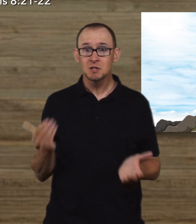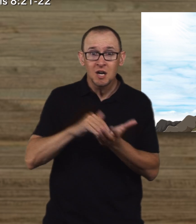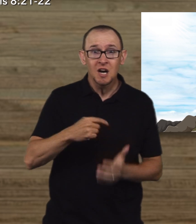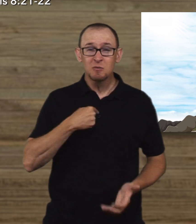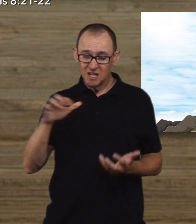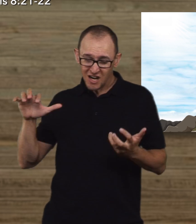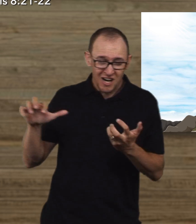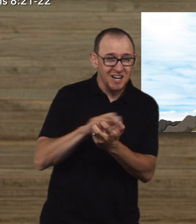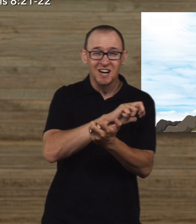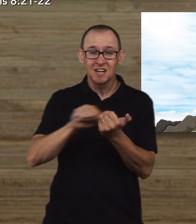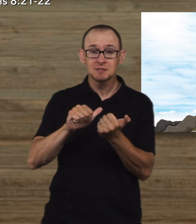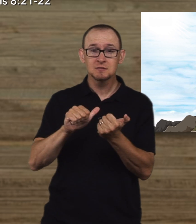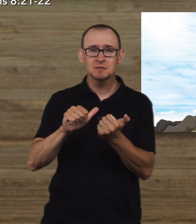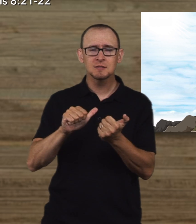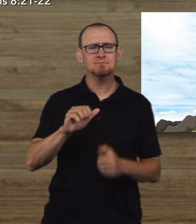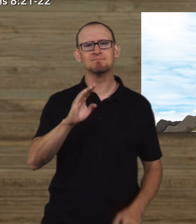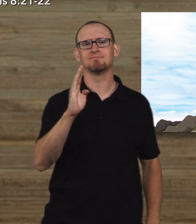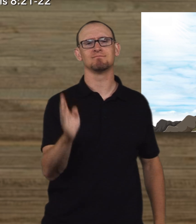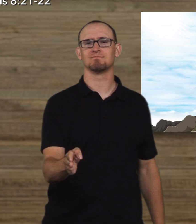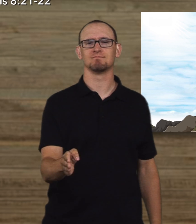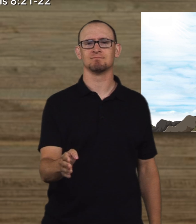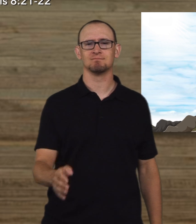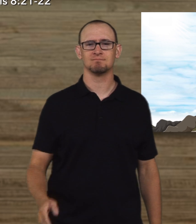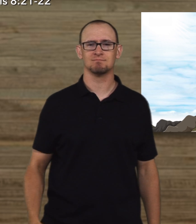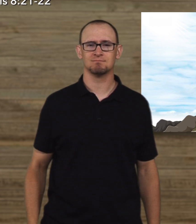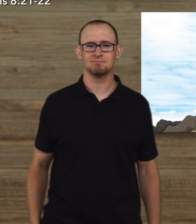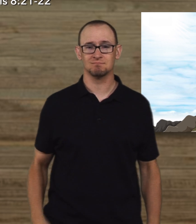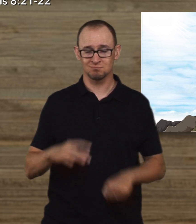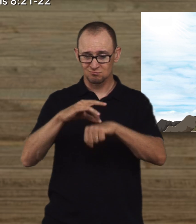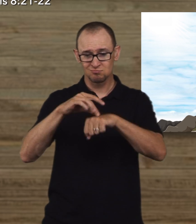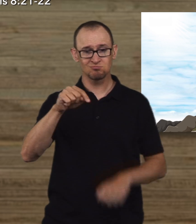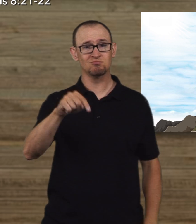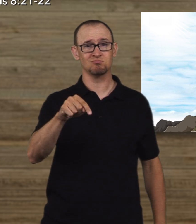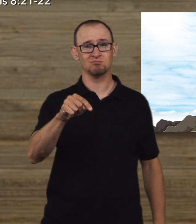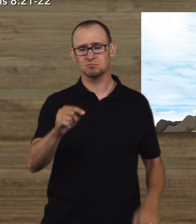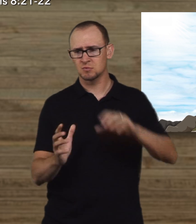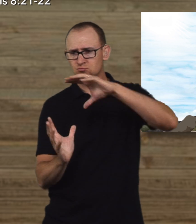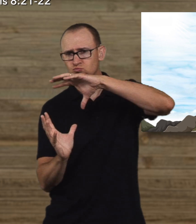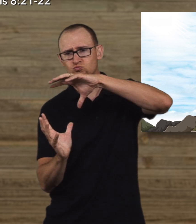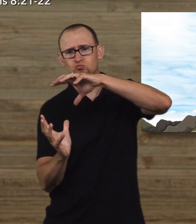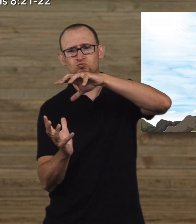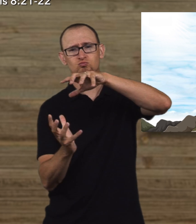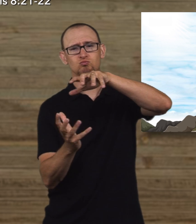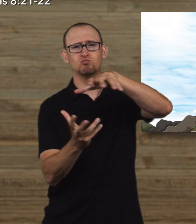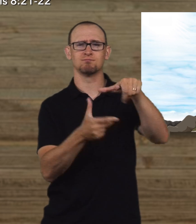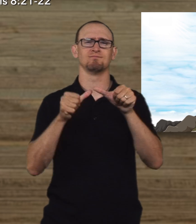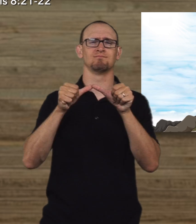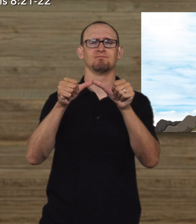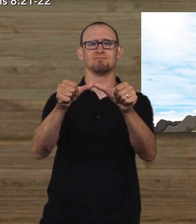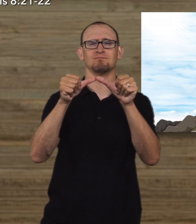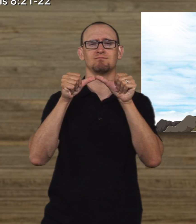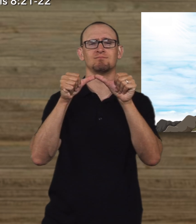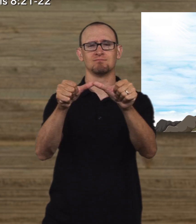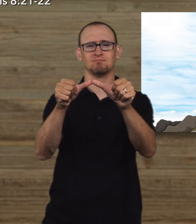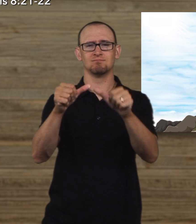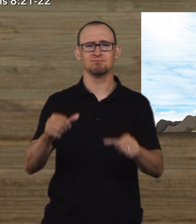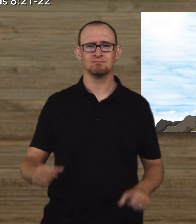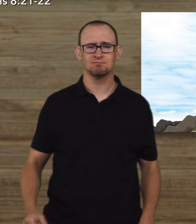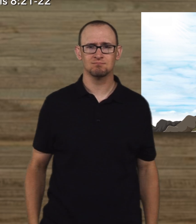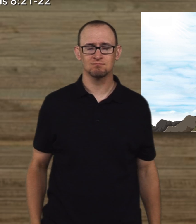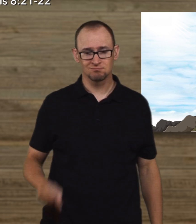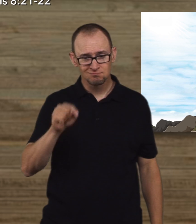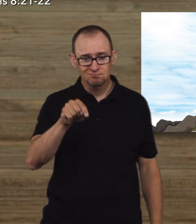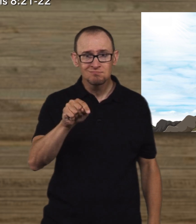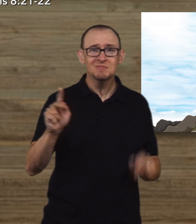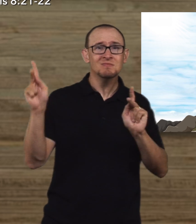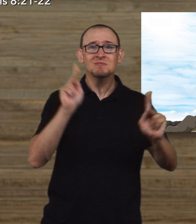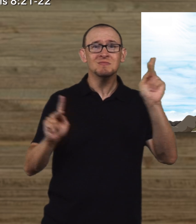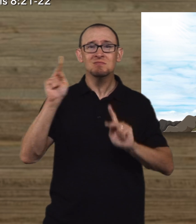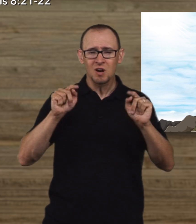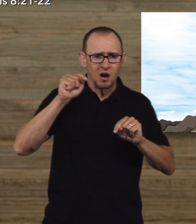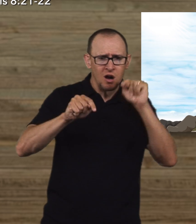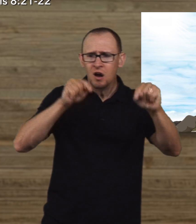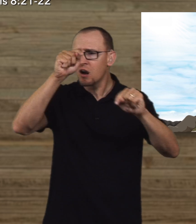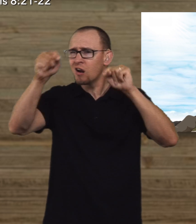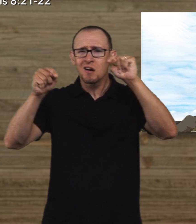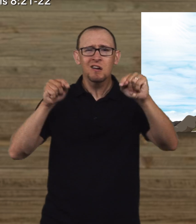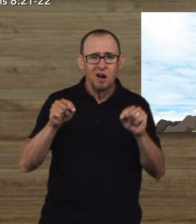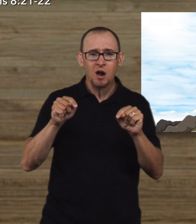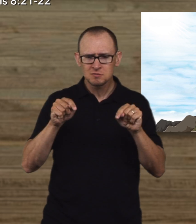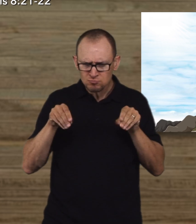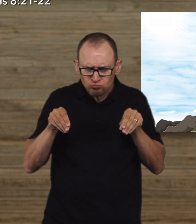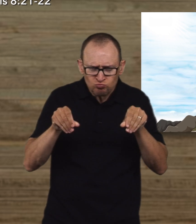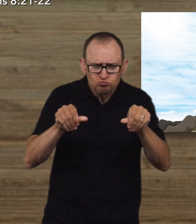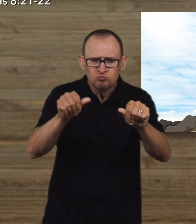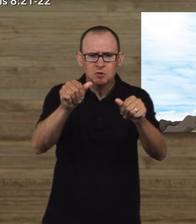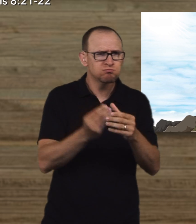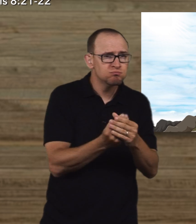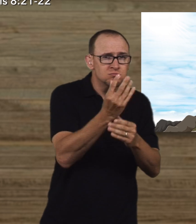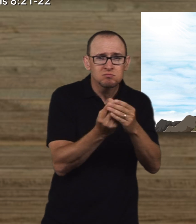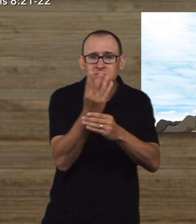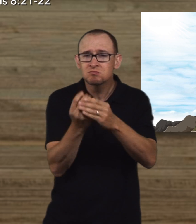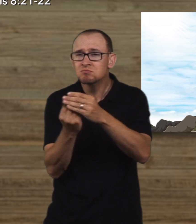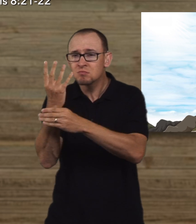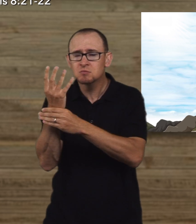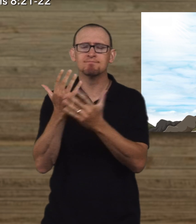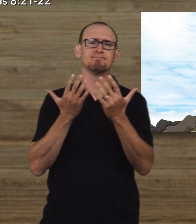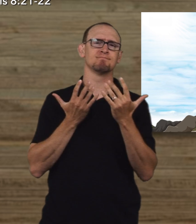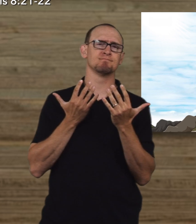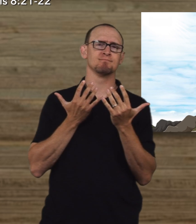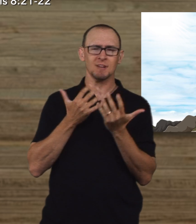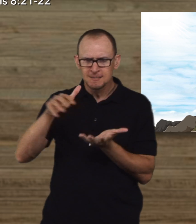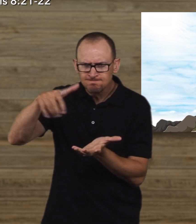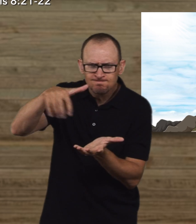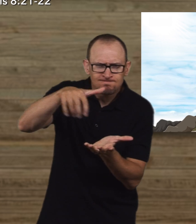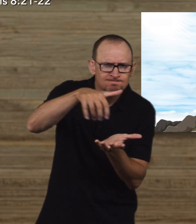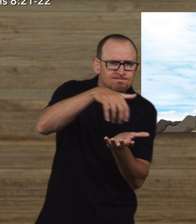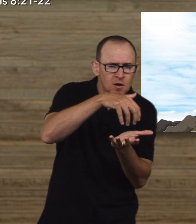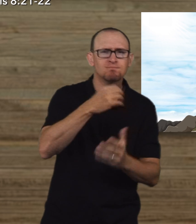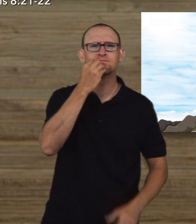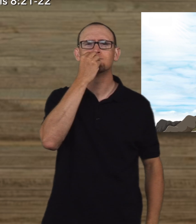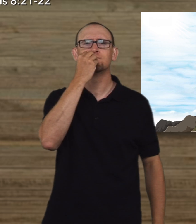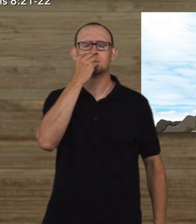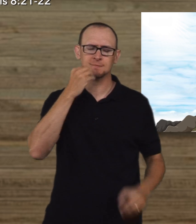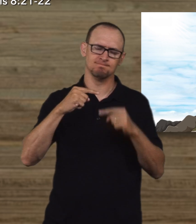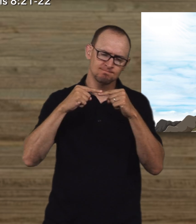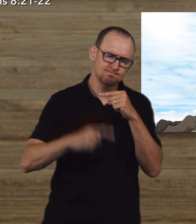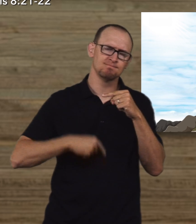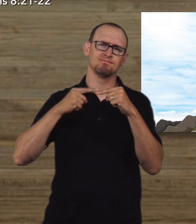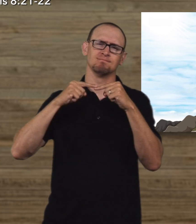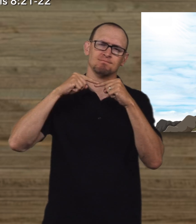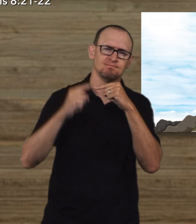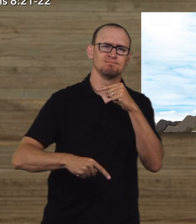And never again will I destroy all living creatures as I have done.